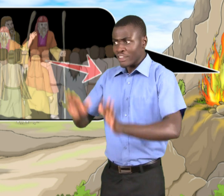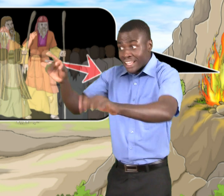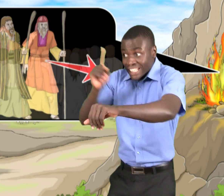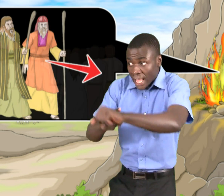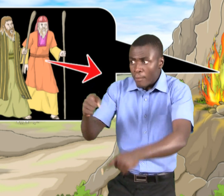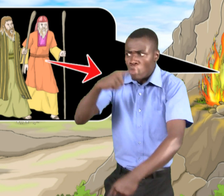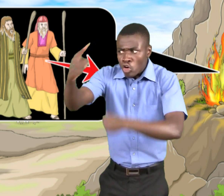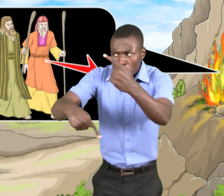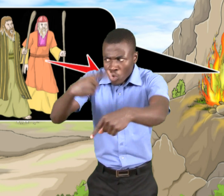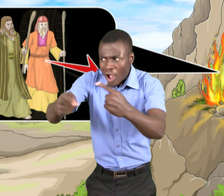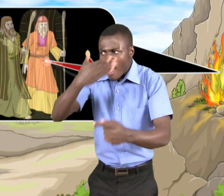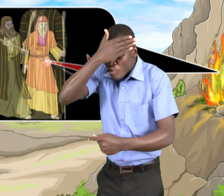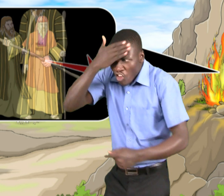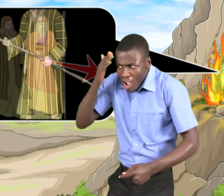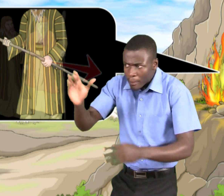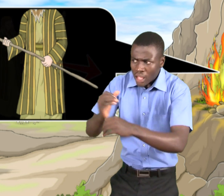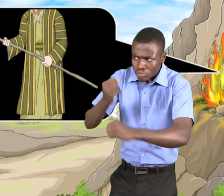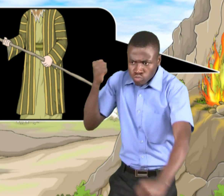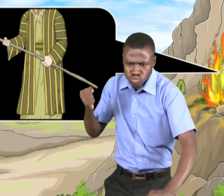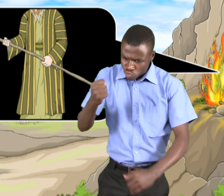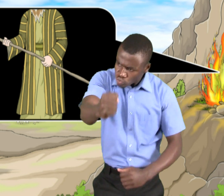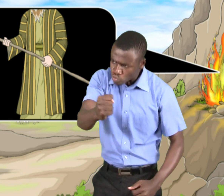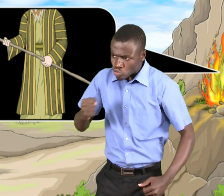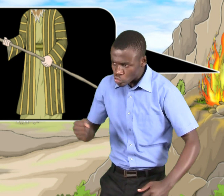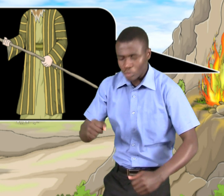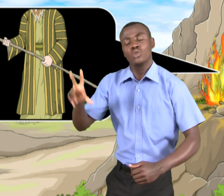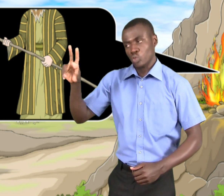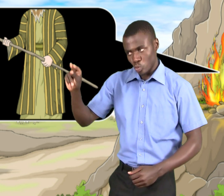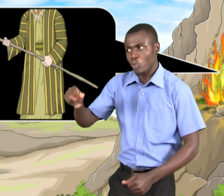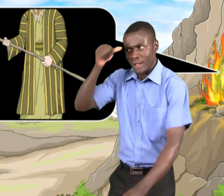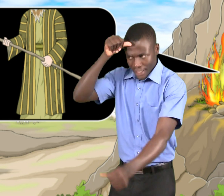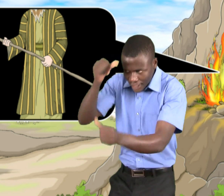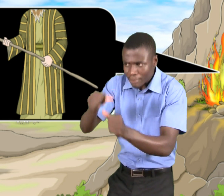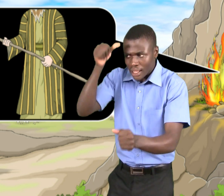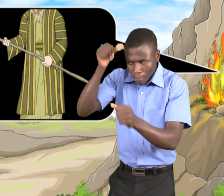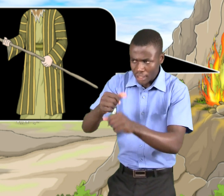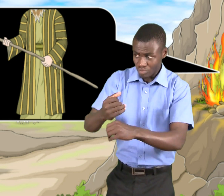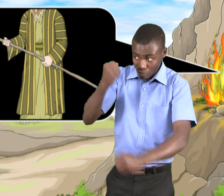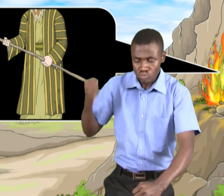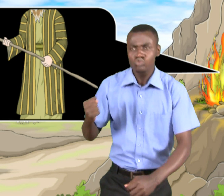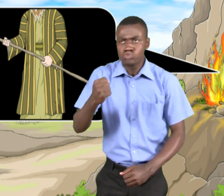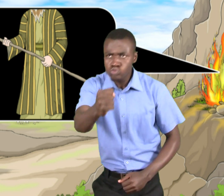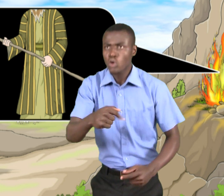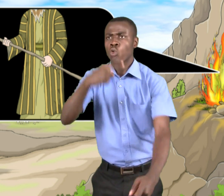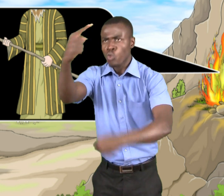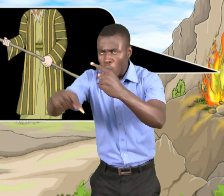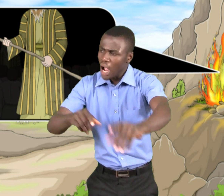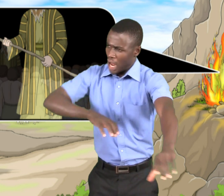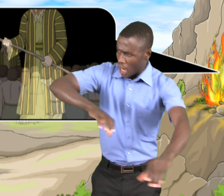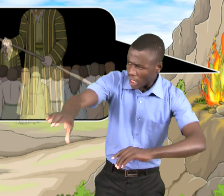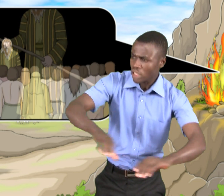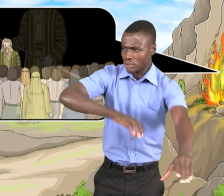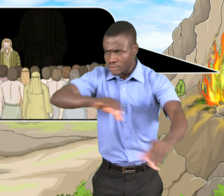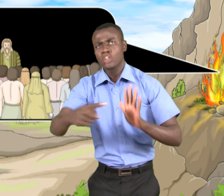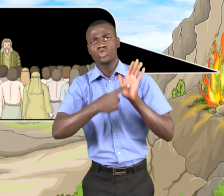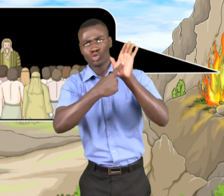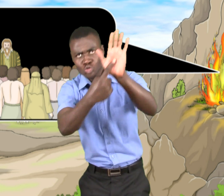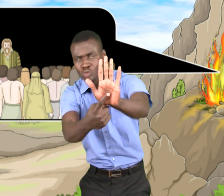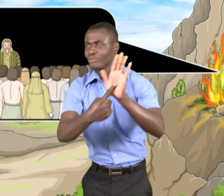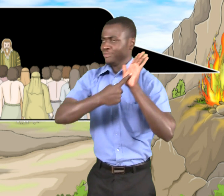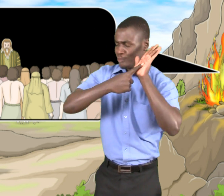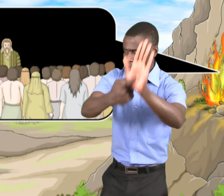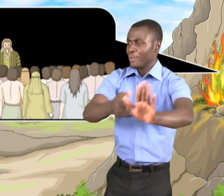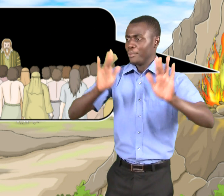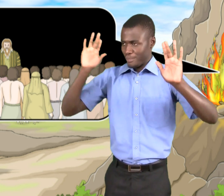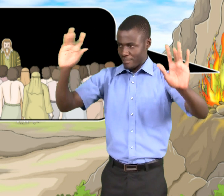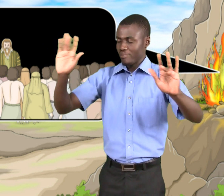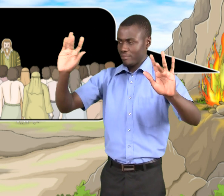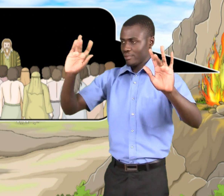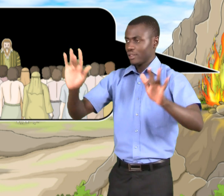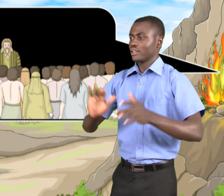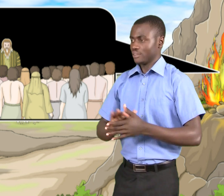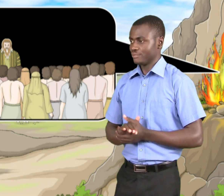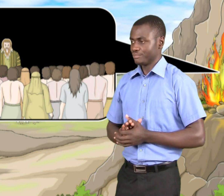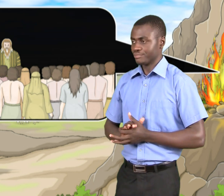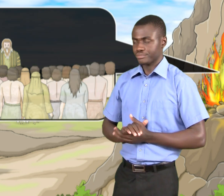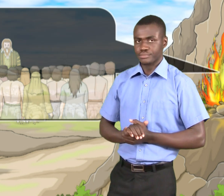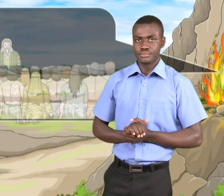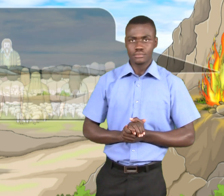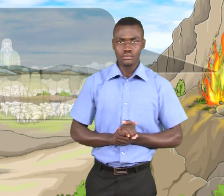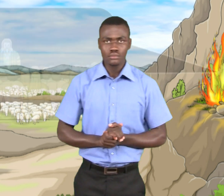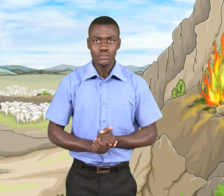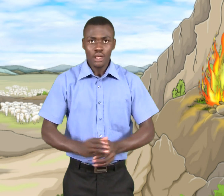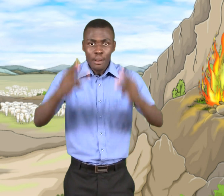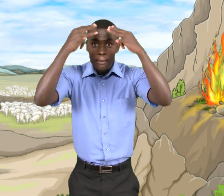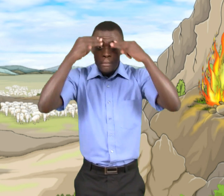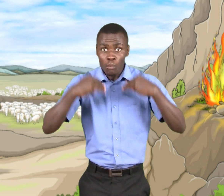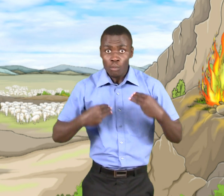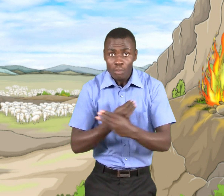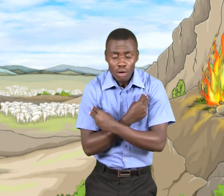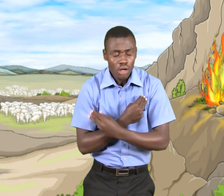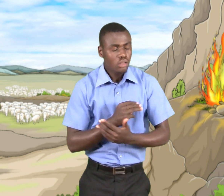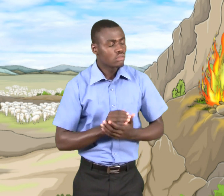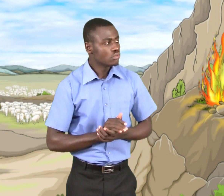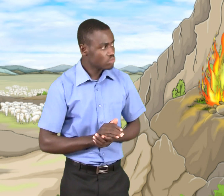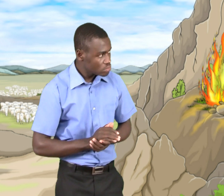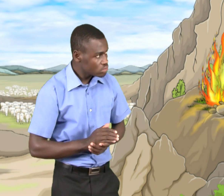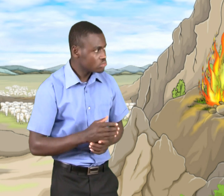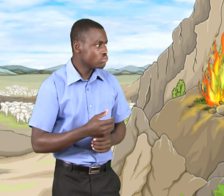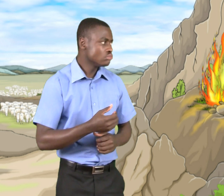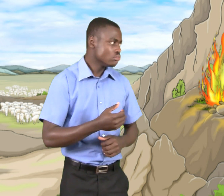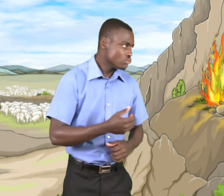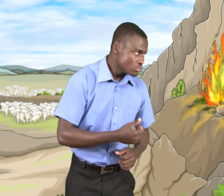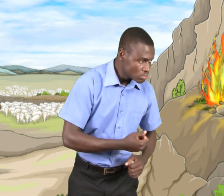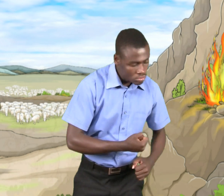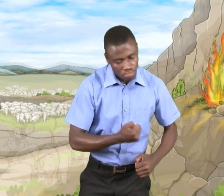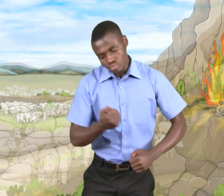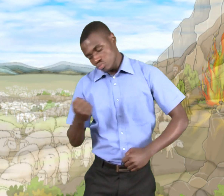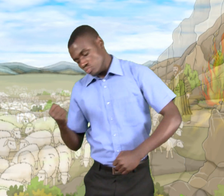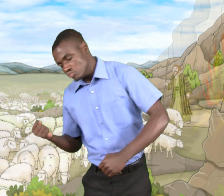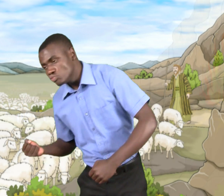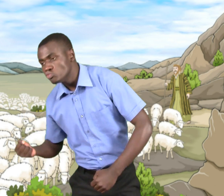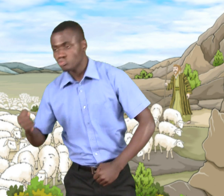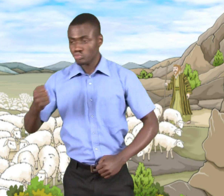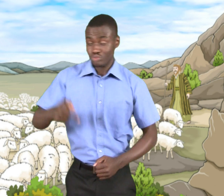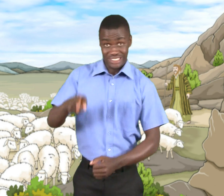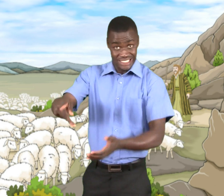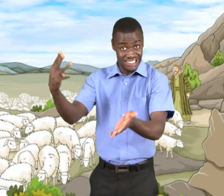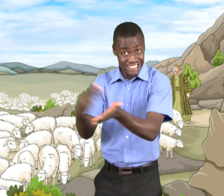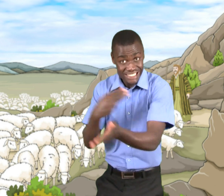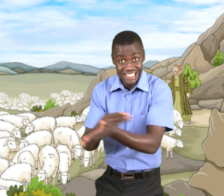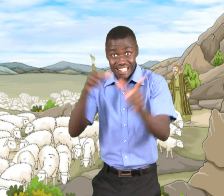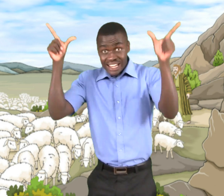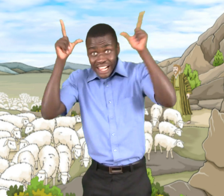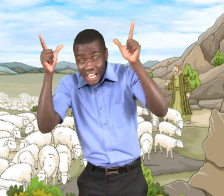But take this staff in your hand so you can perform signs with it.”